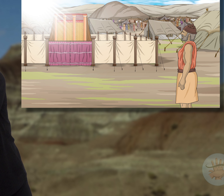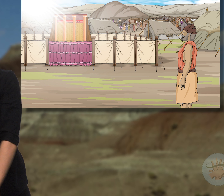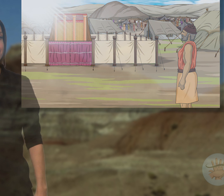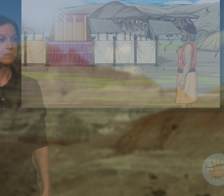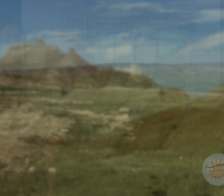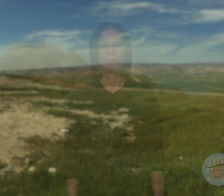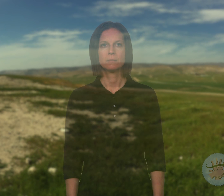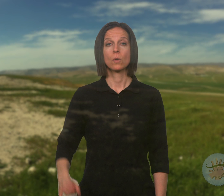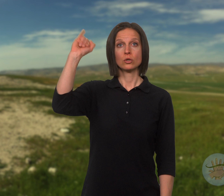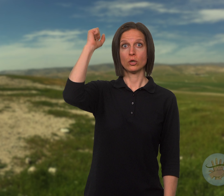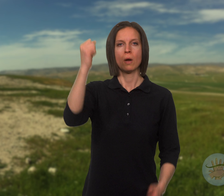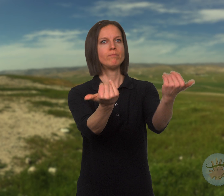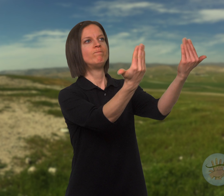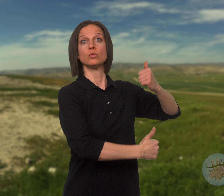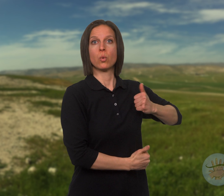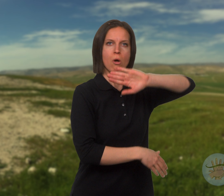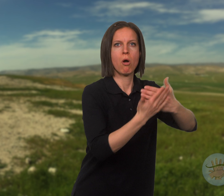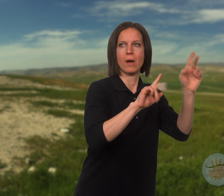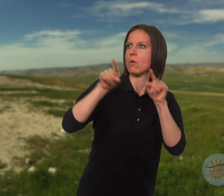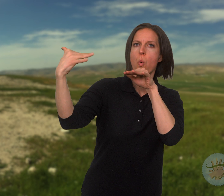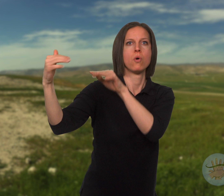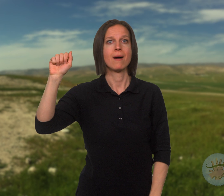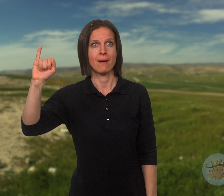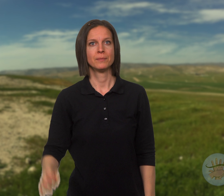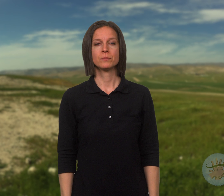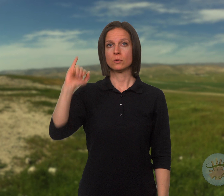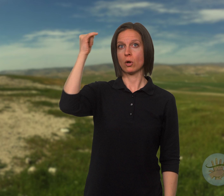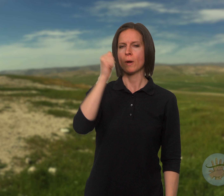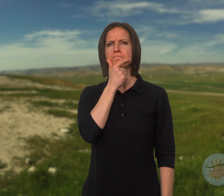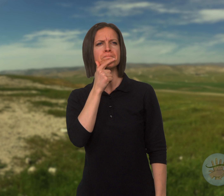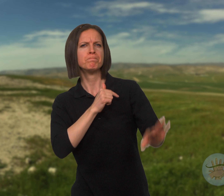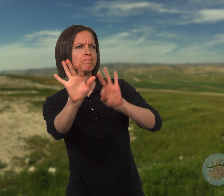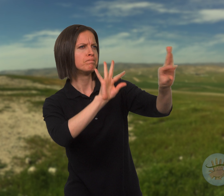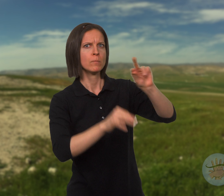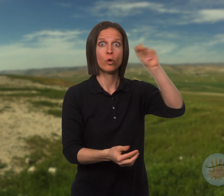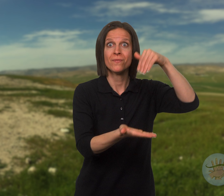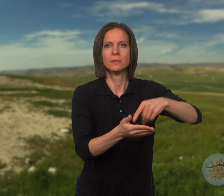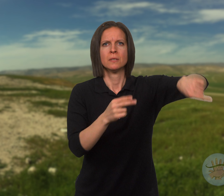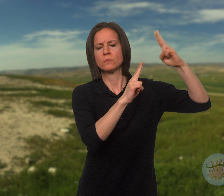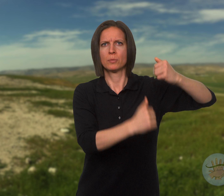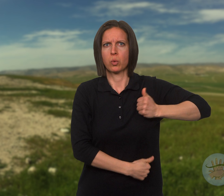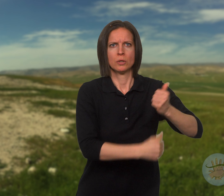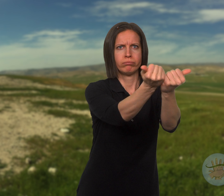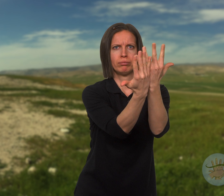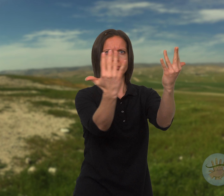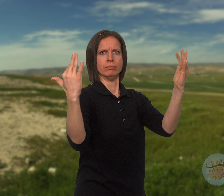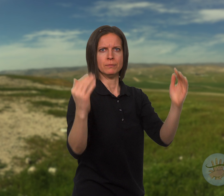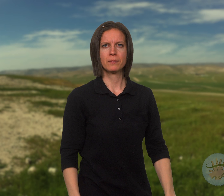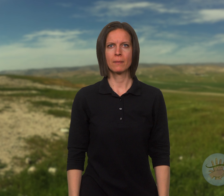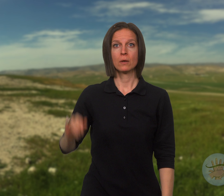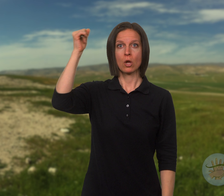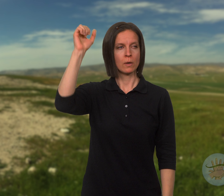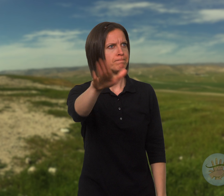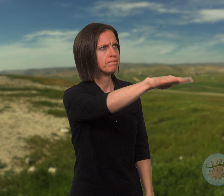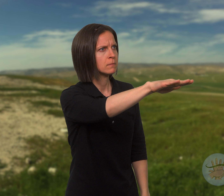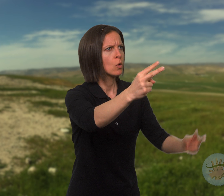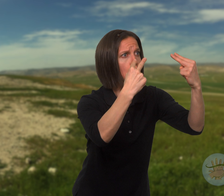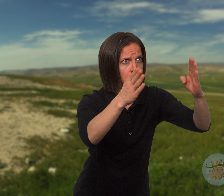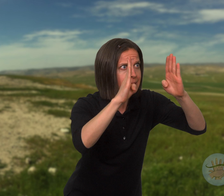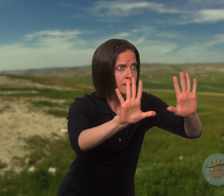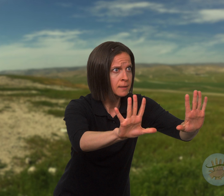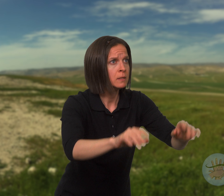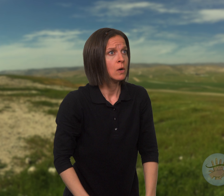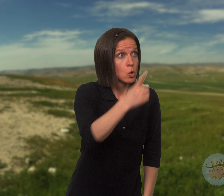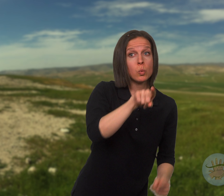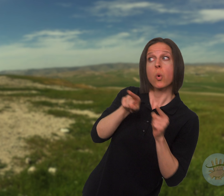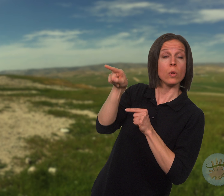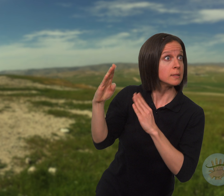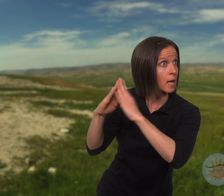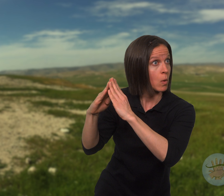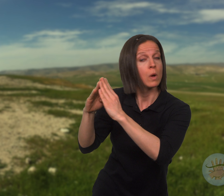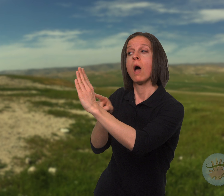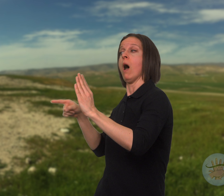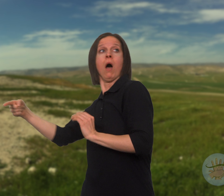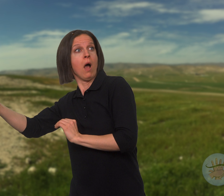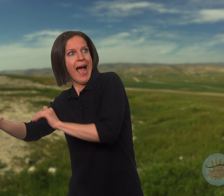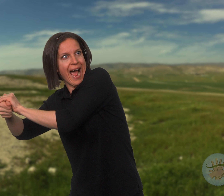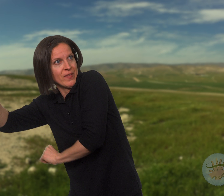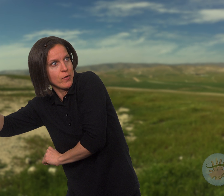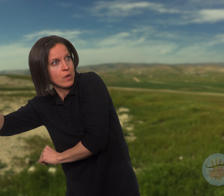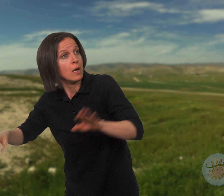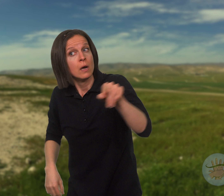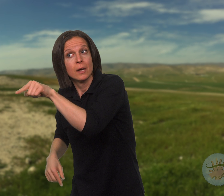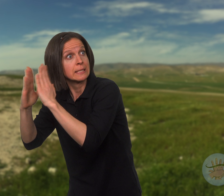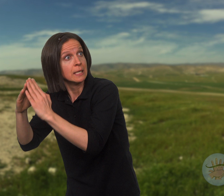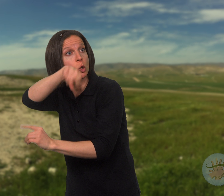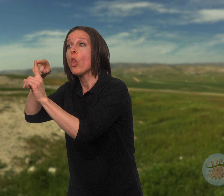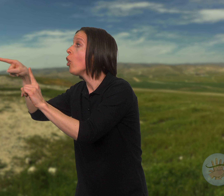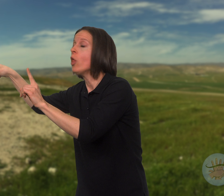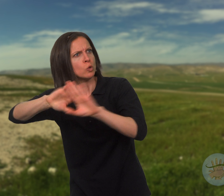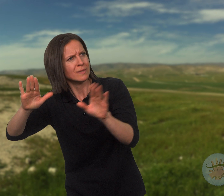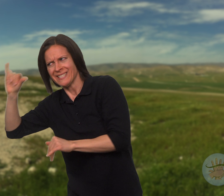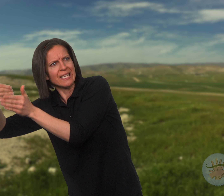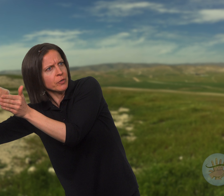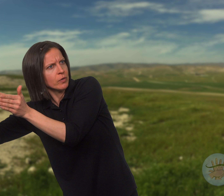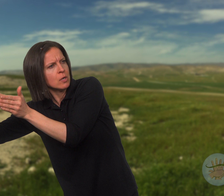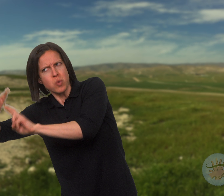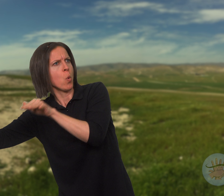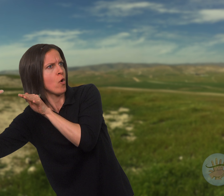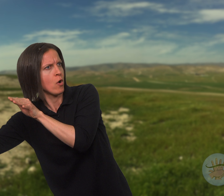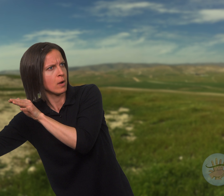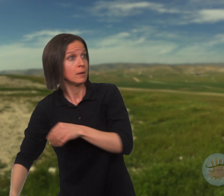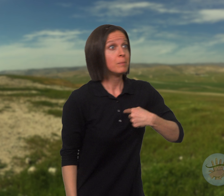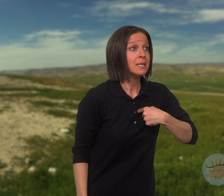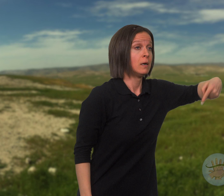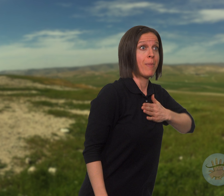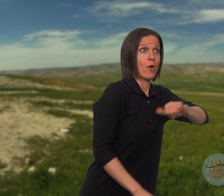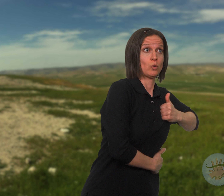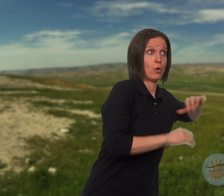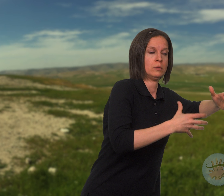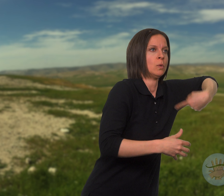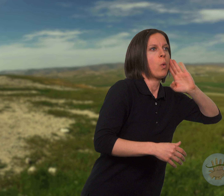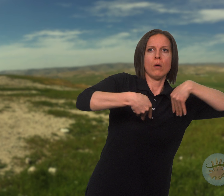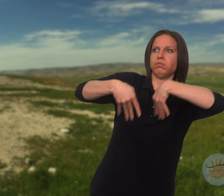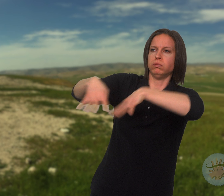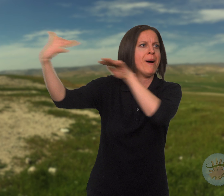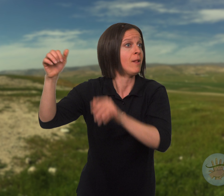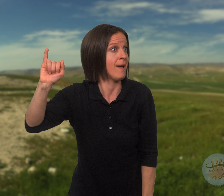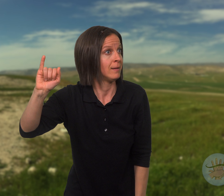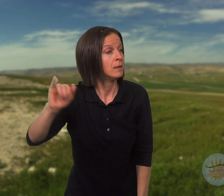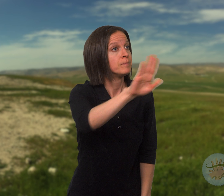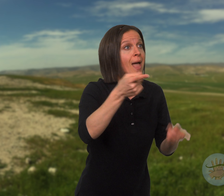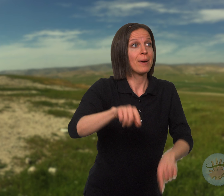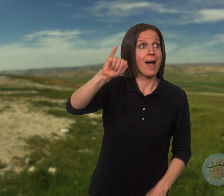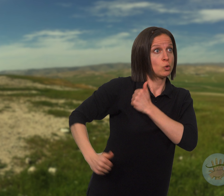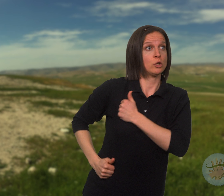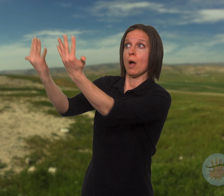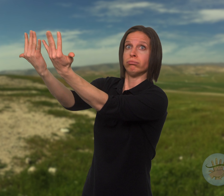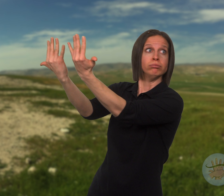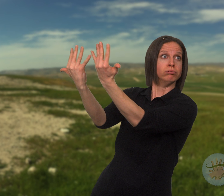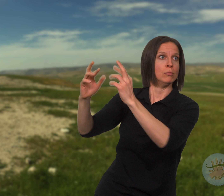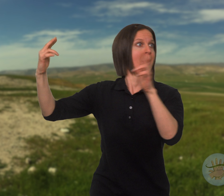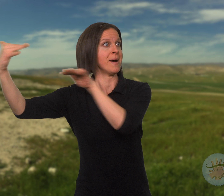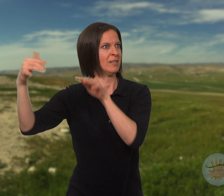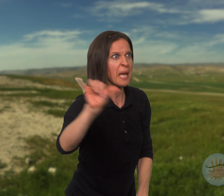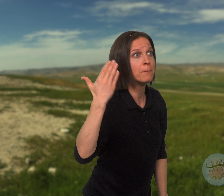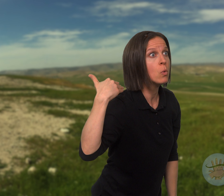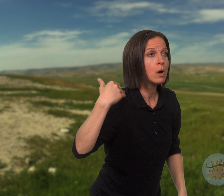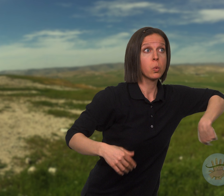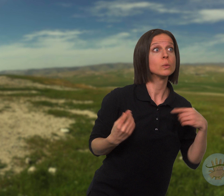So Joshua and the whole army set out to attack Ai. Joshua chose 30,000 mighty men of valor and sent them out at night with these orders: “Pay attention. You are to lie in ambush behind the city, not too far from it. All of you must be ready. Then I and all the troops with me will advance on the city.